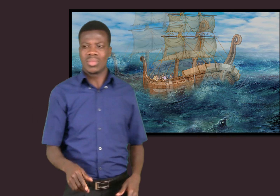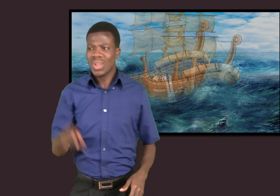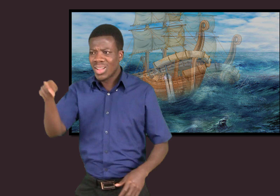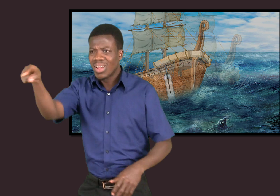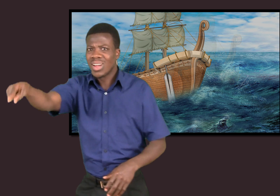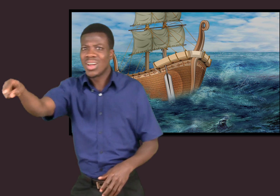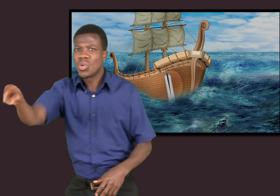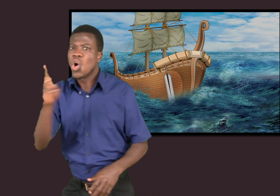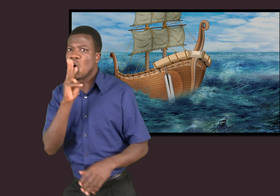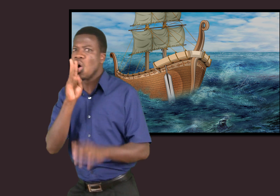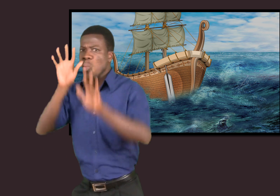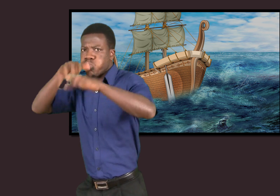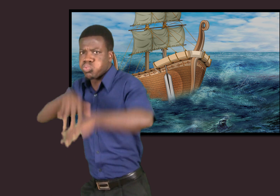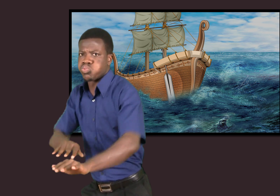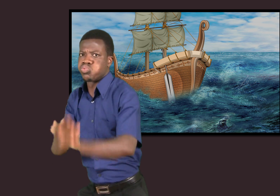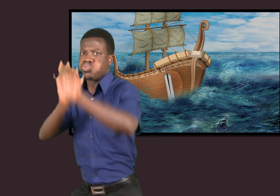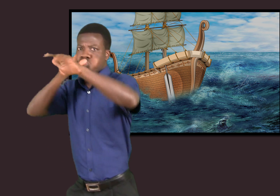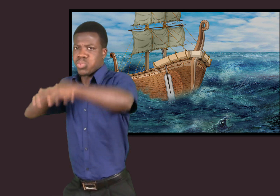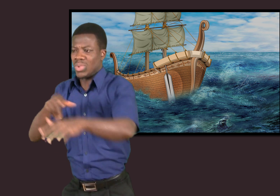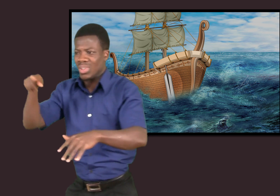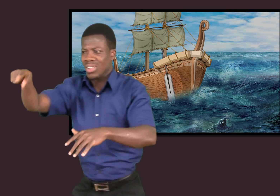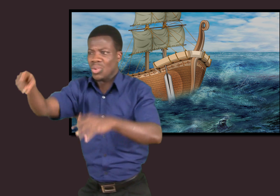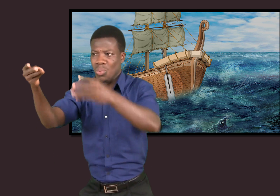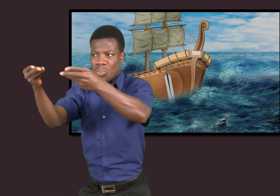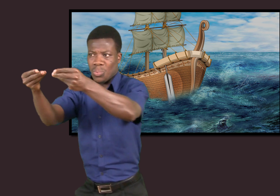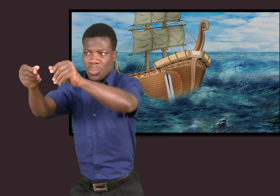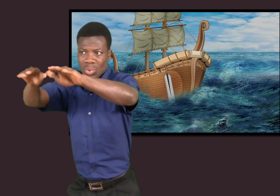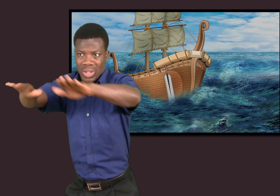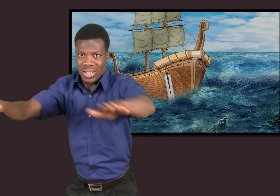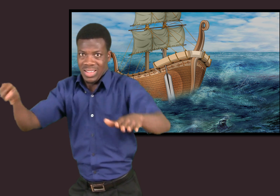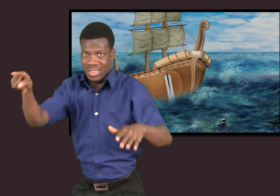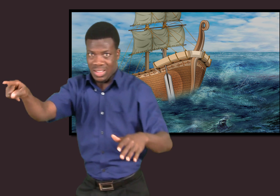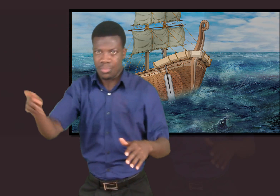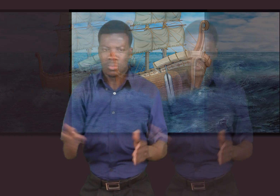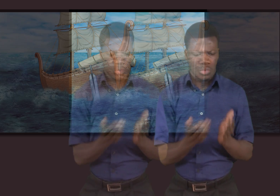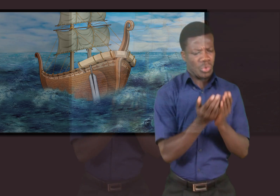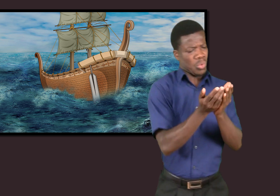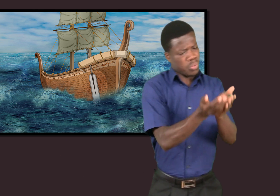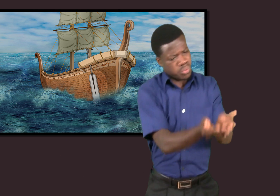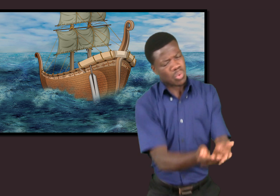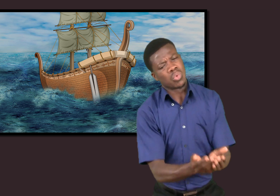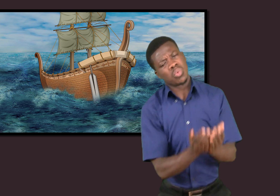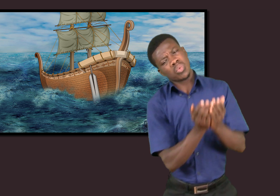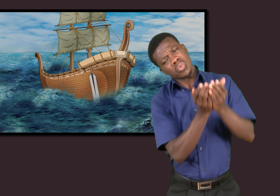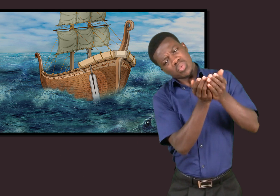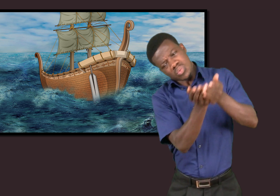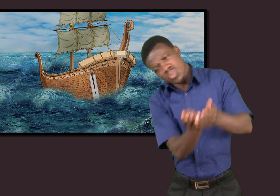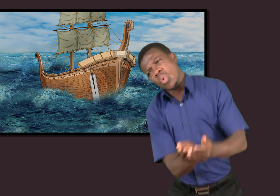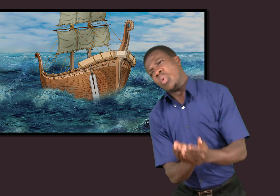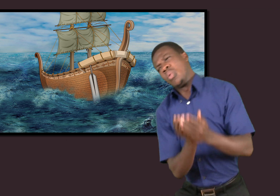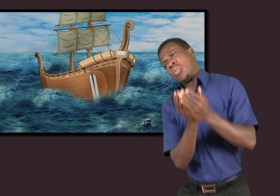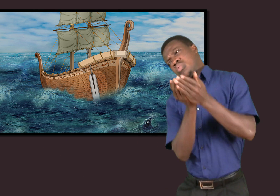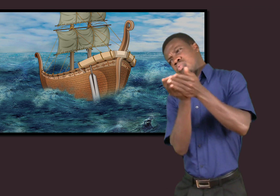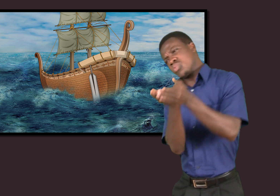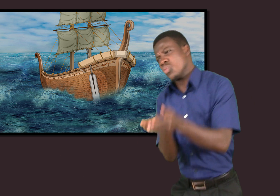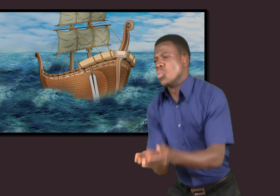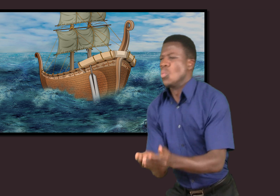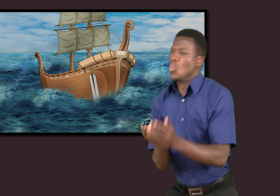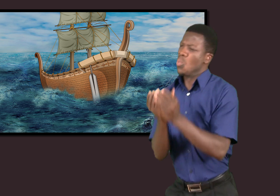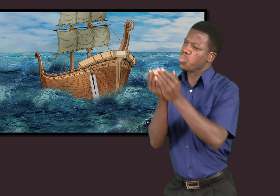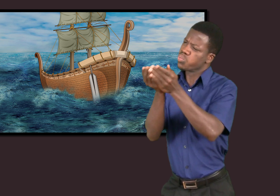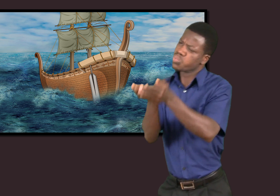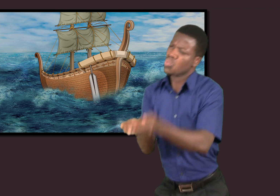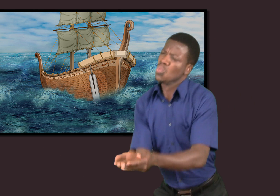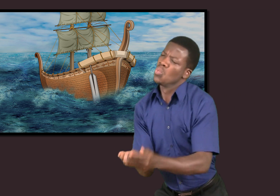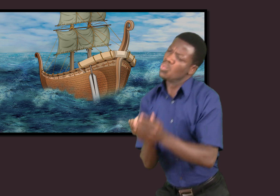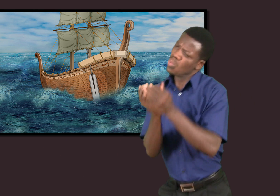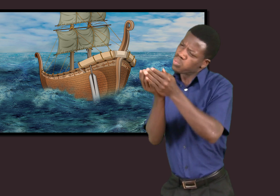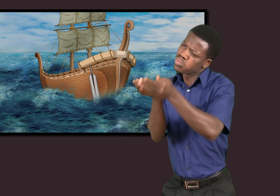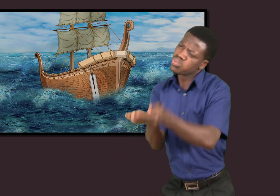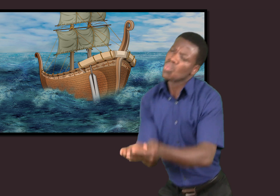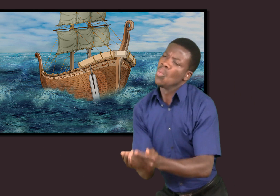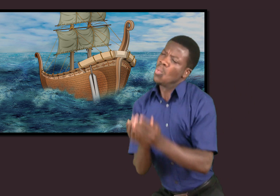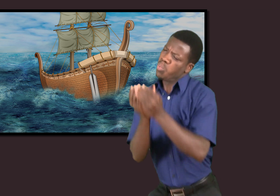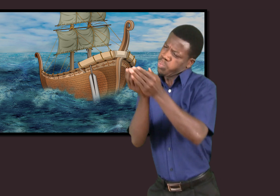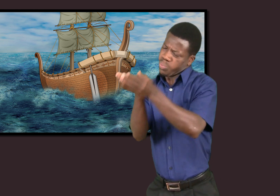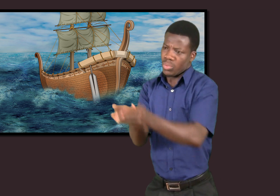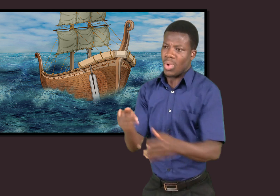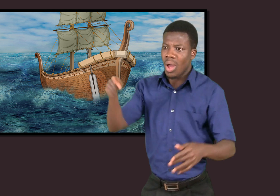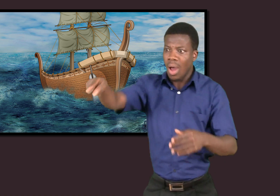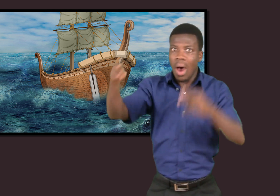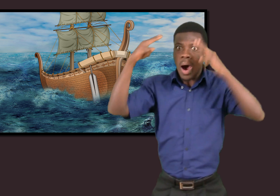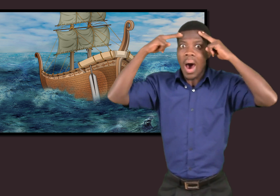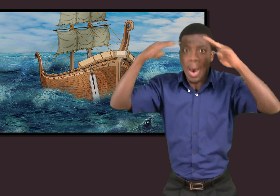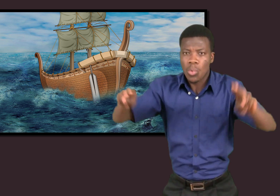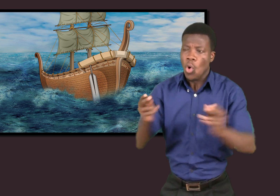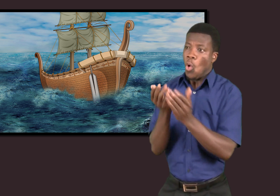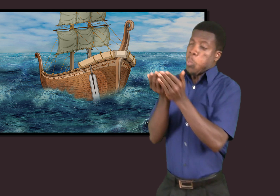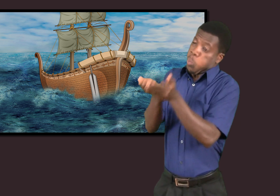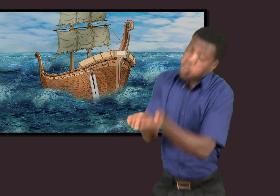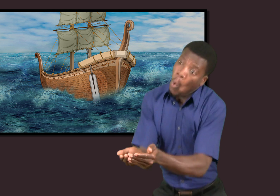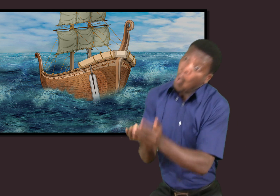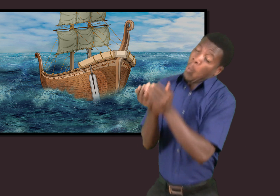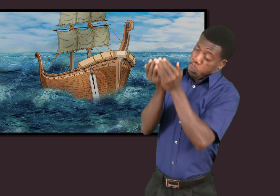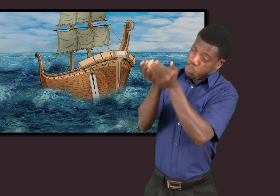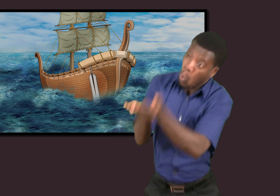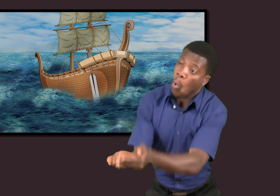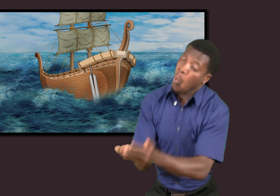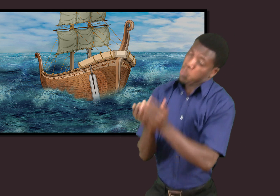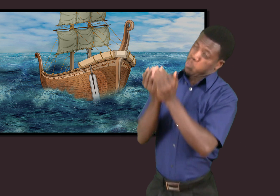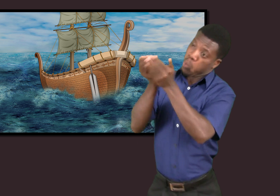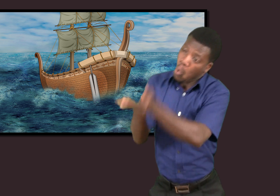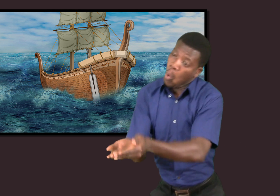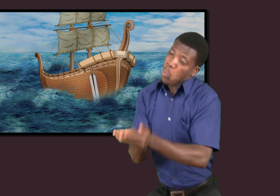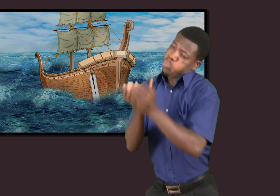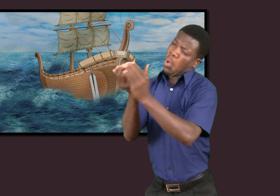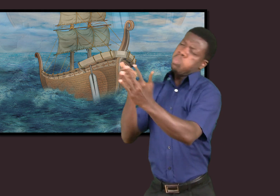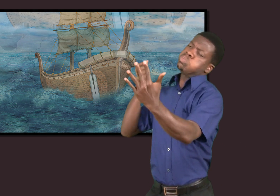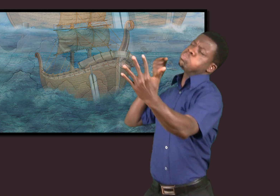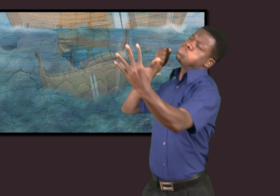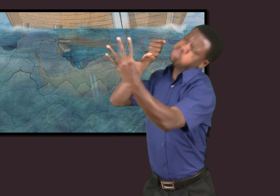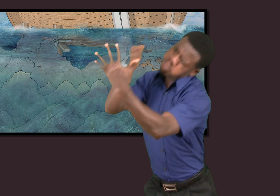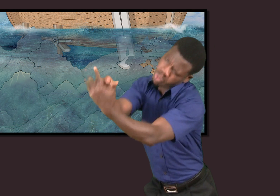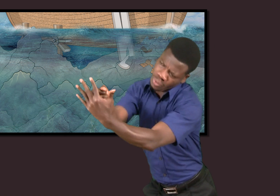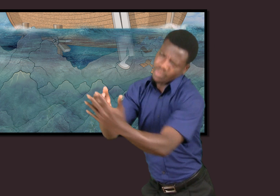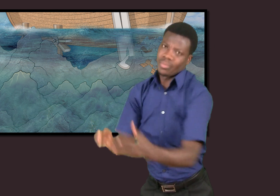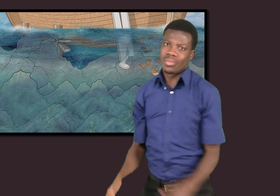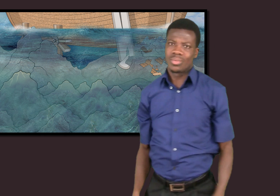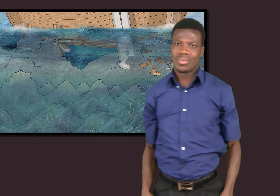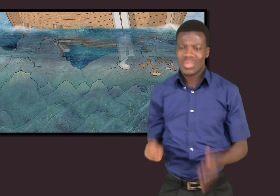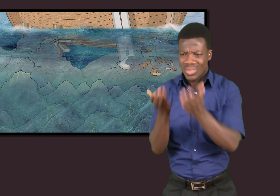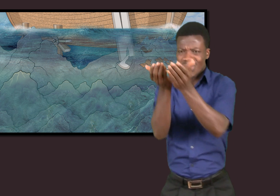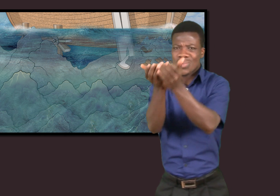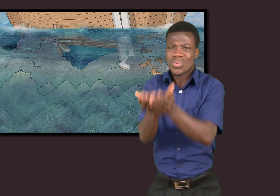Then they hoisted the foresail to the wind and made for the beach.